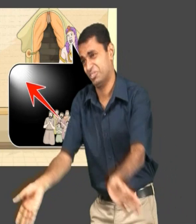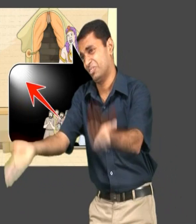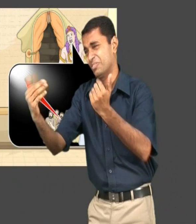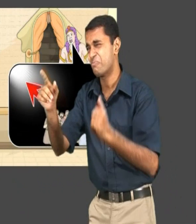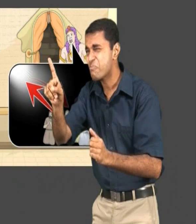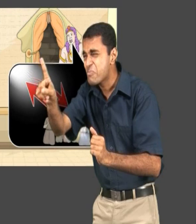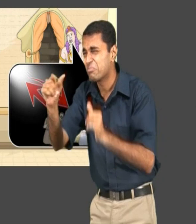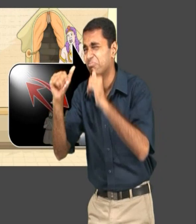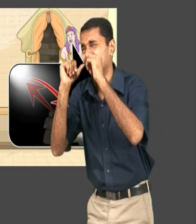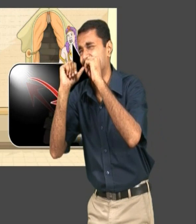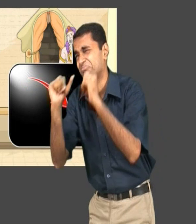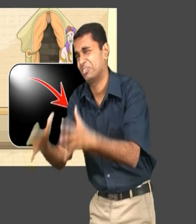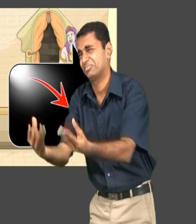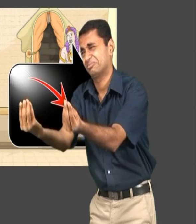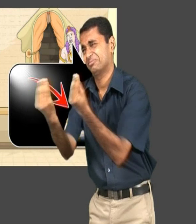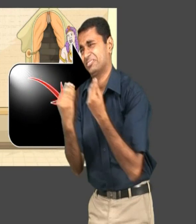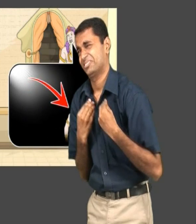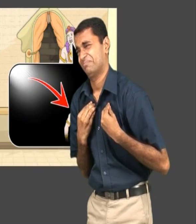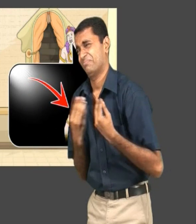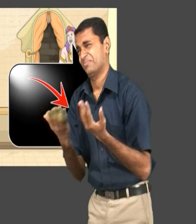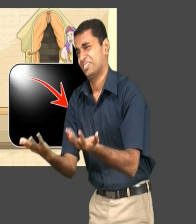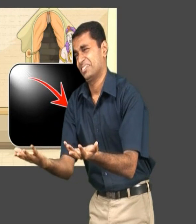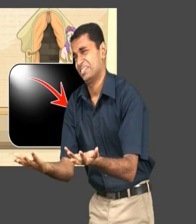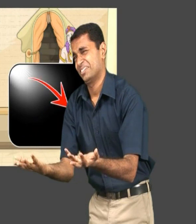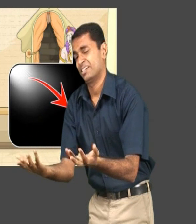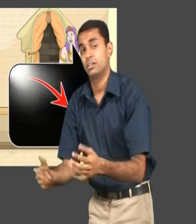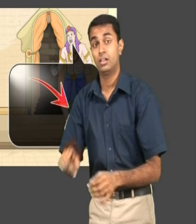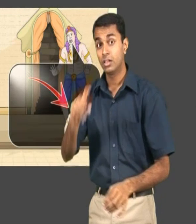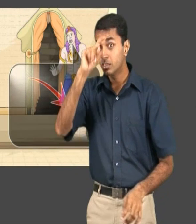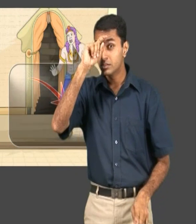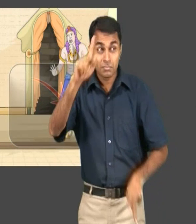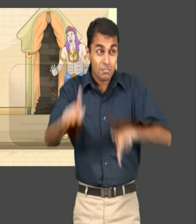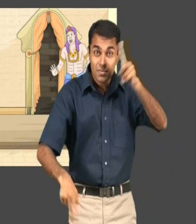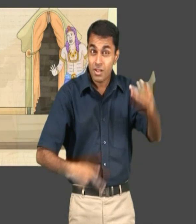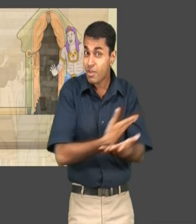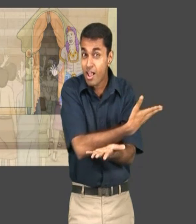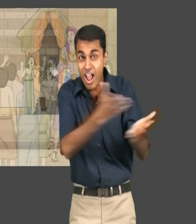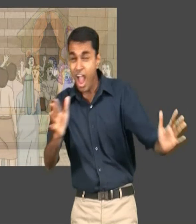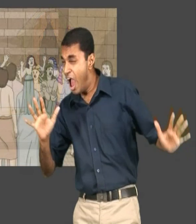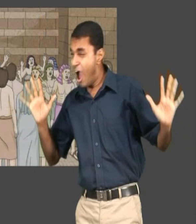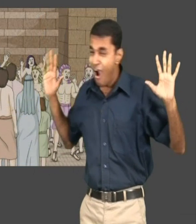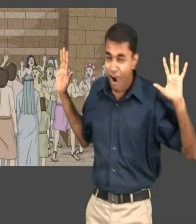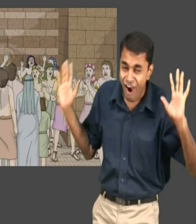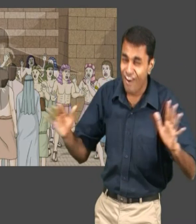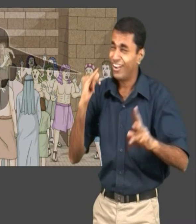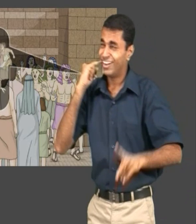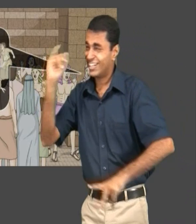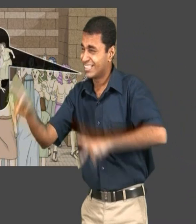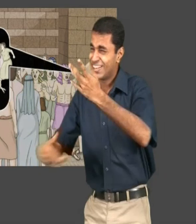And bless me also.”